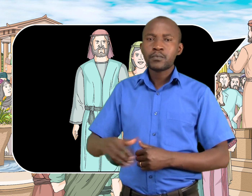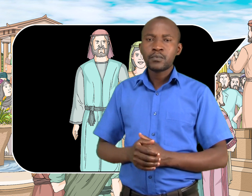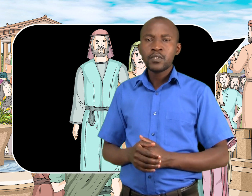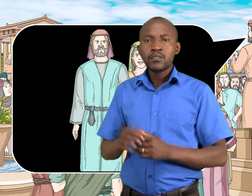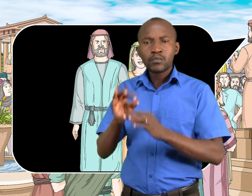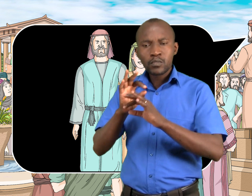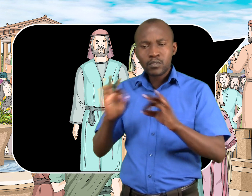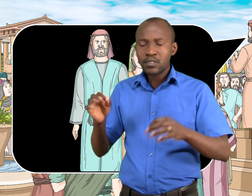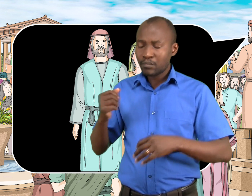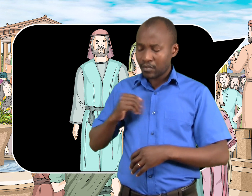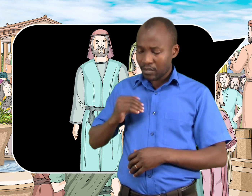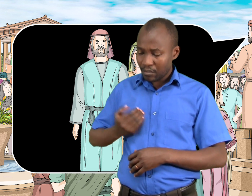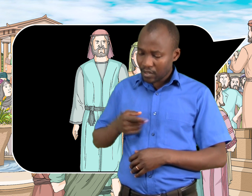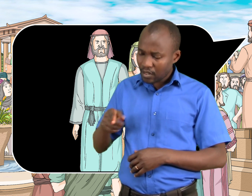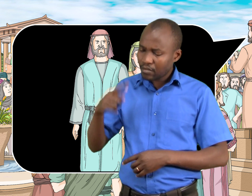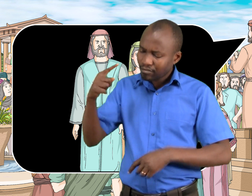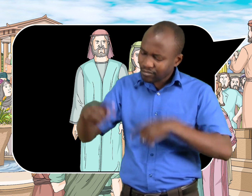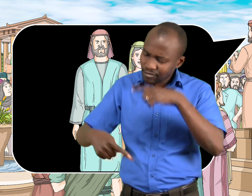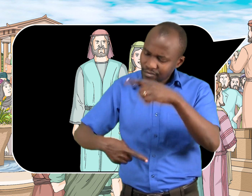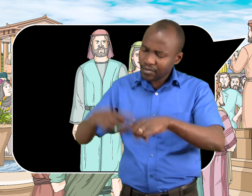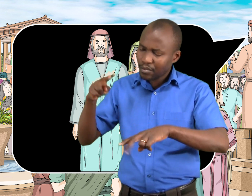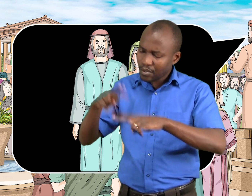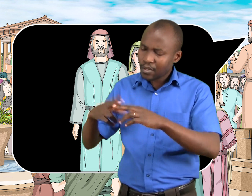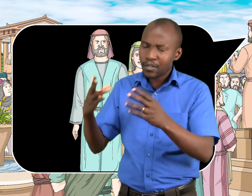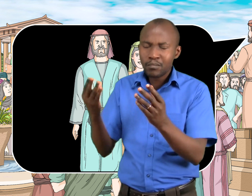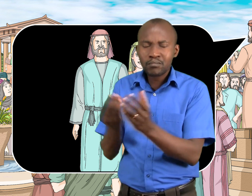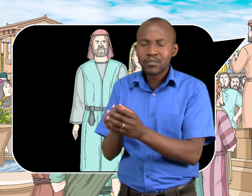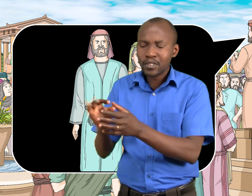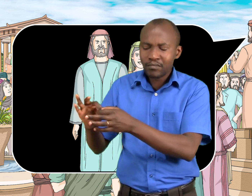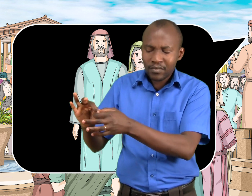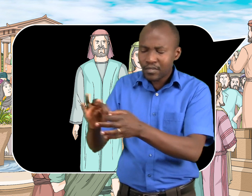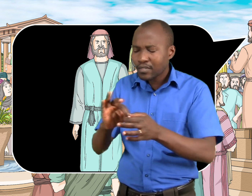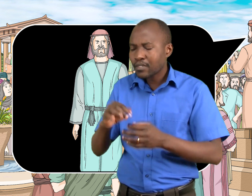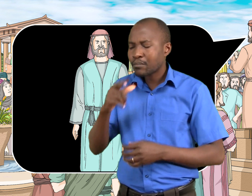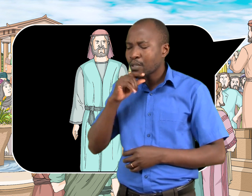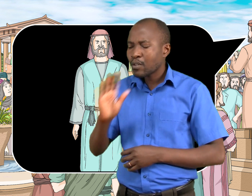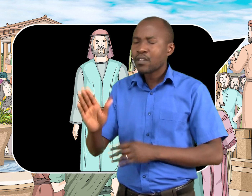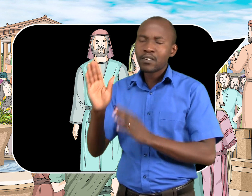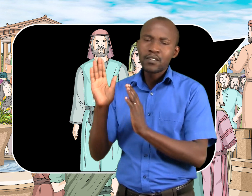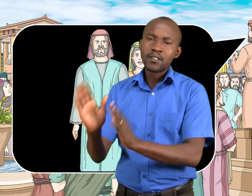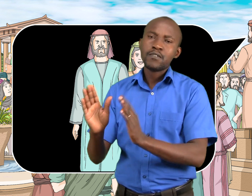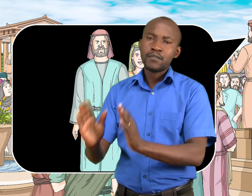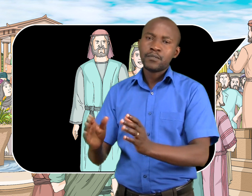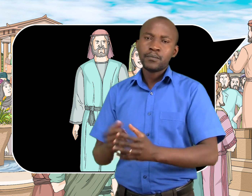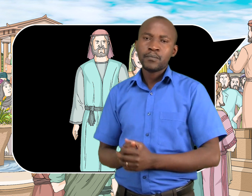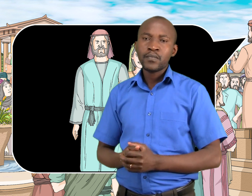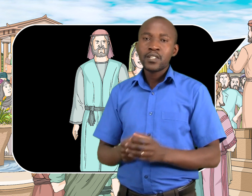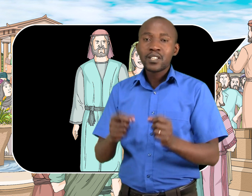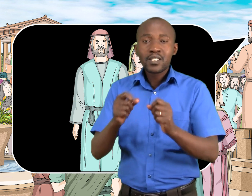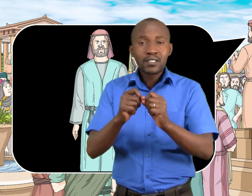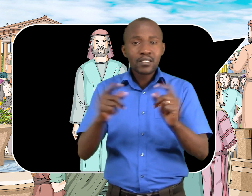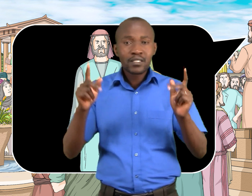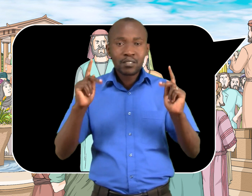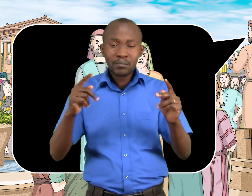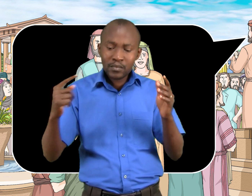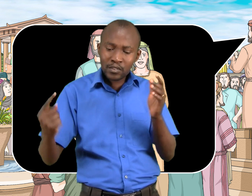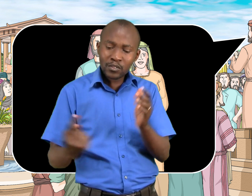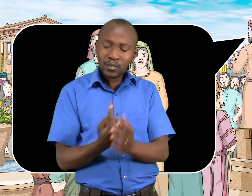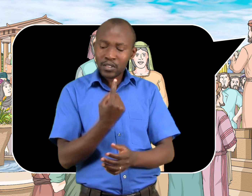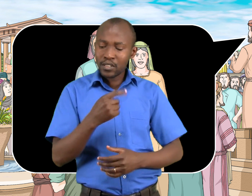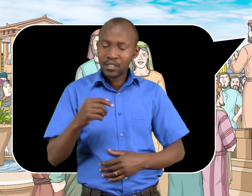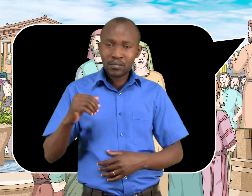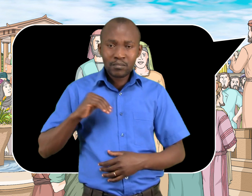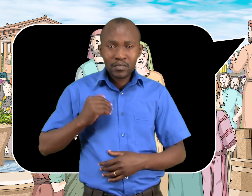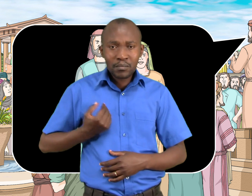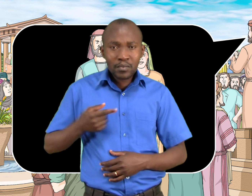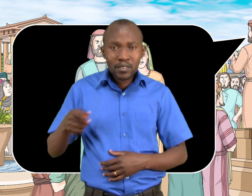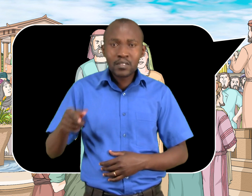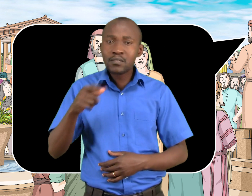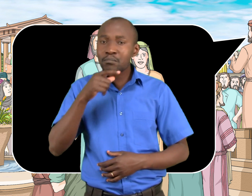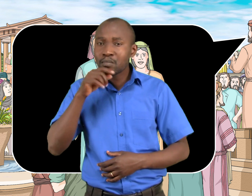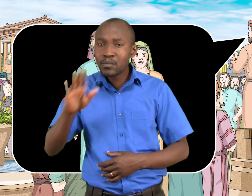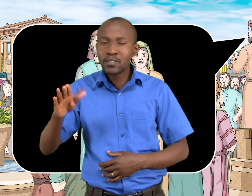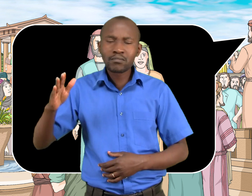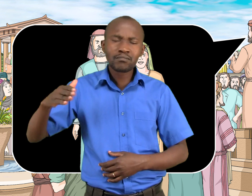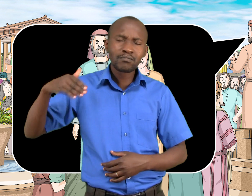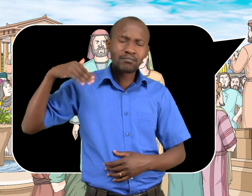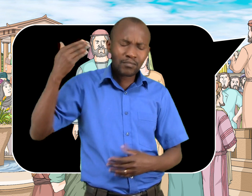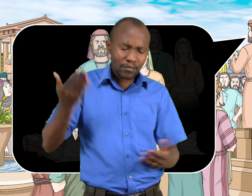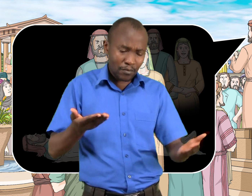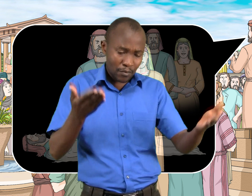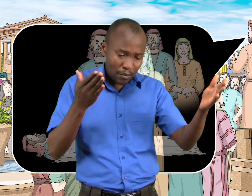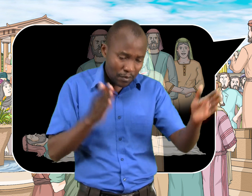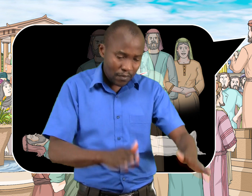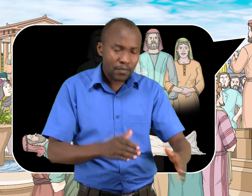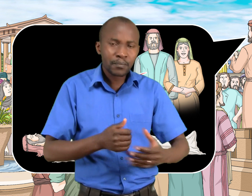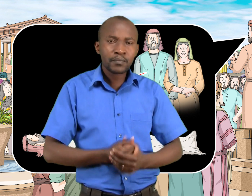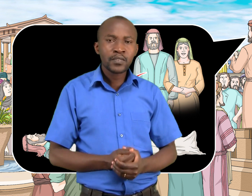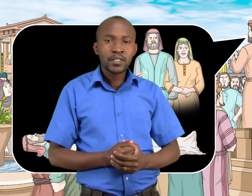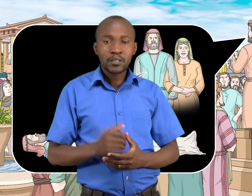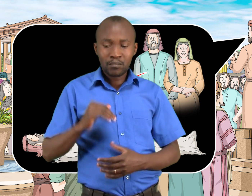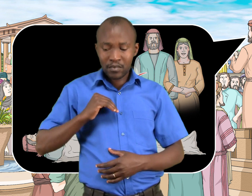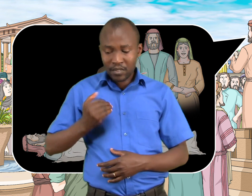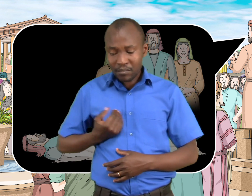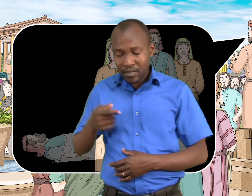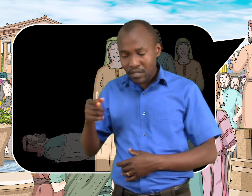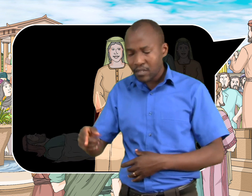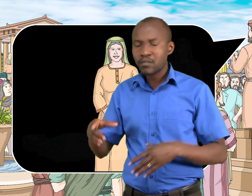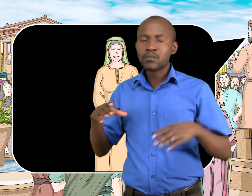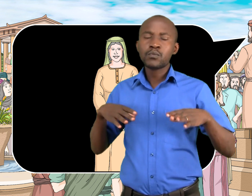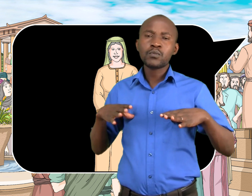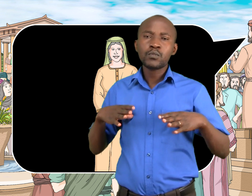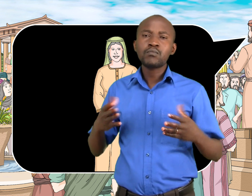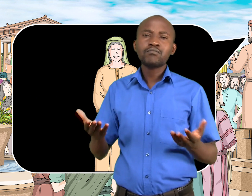A wife is bound to her husband as long as he lives.